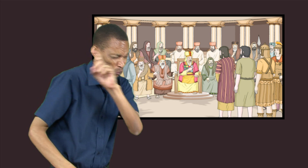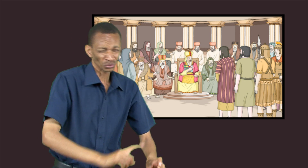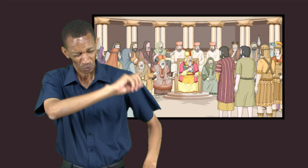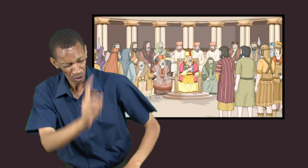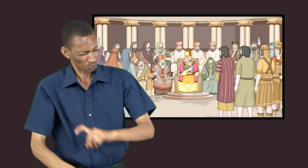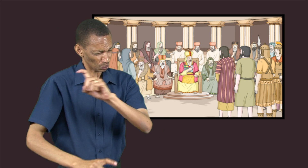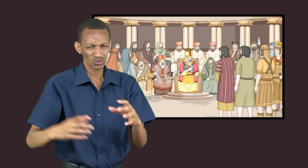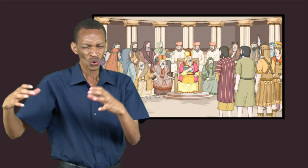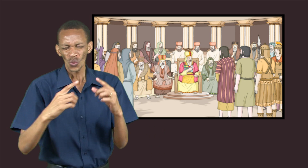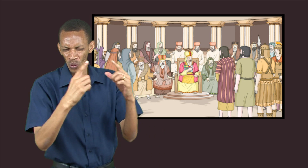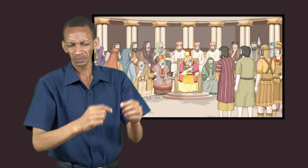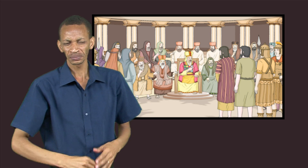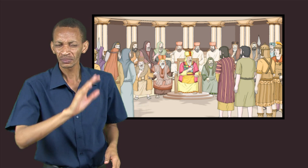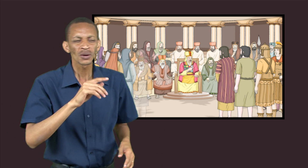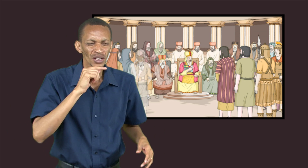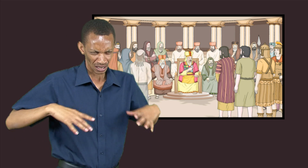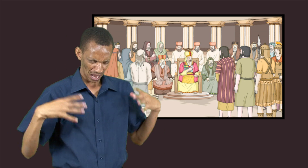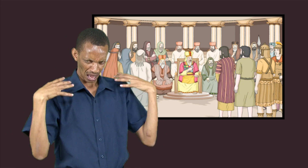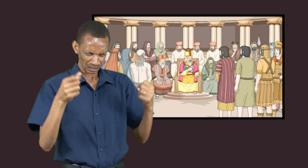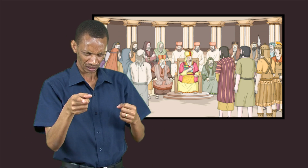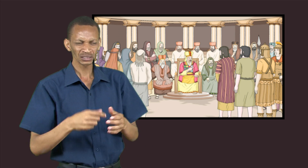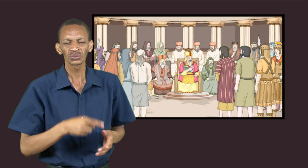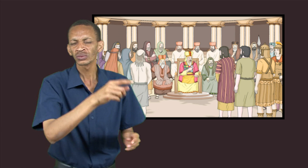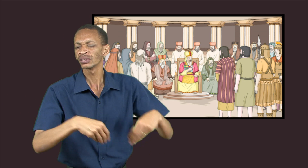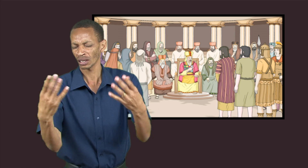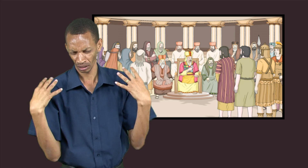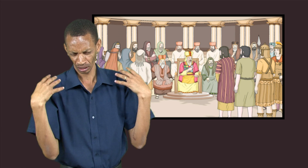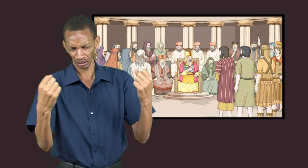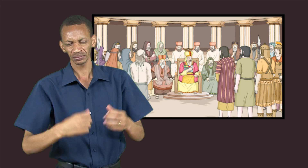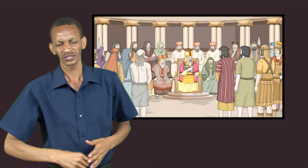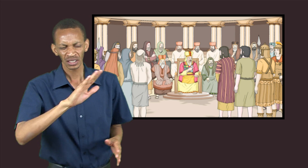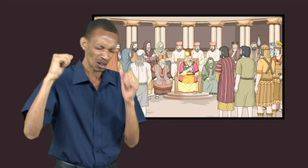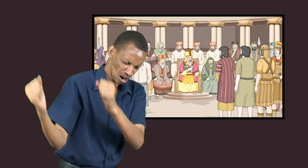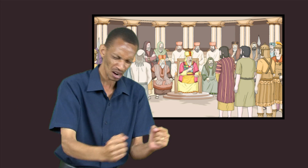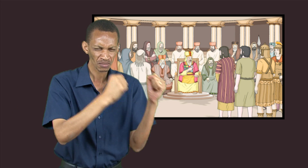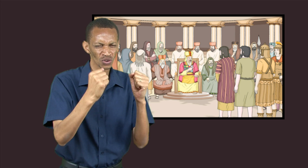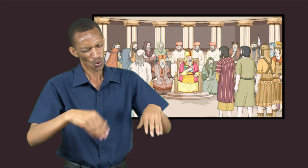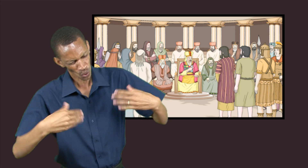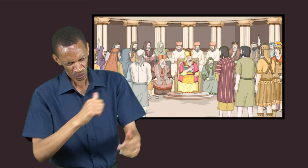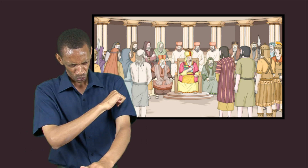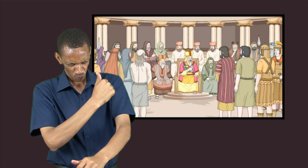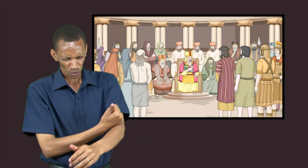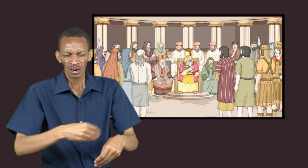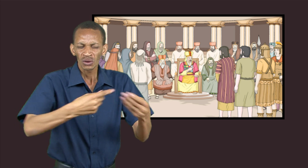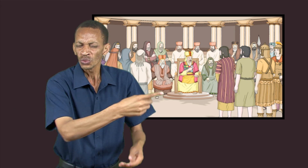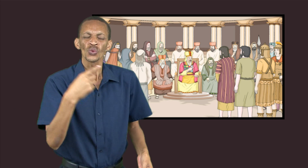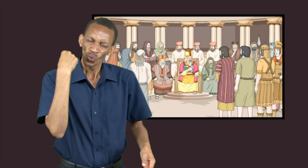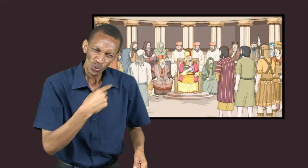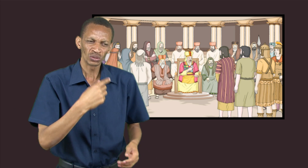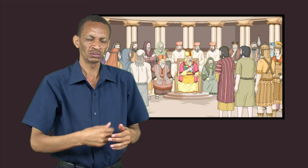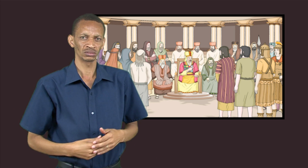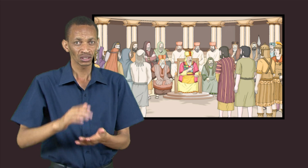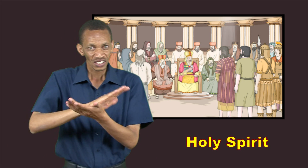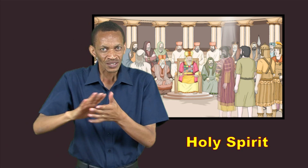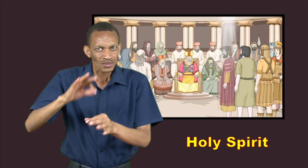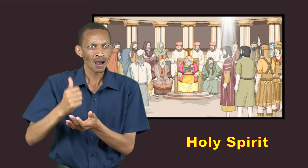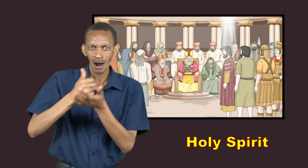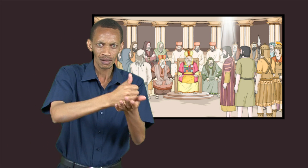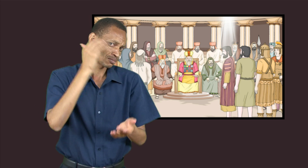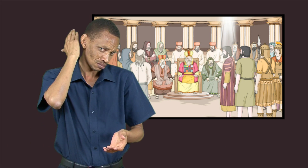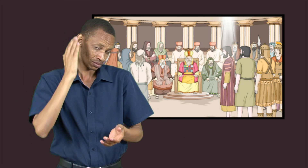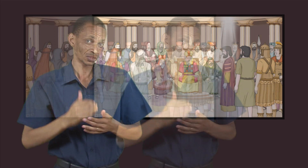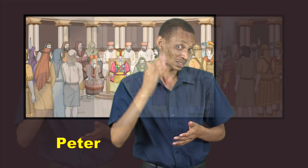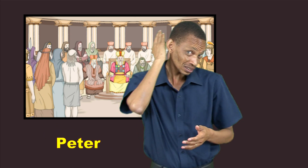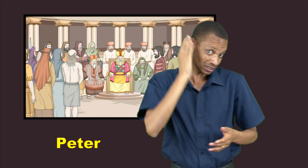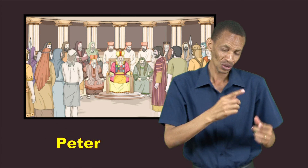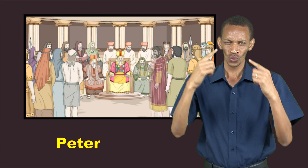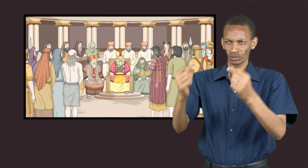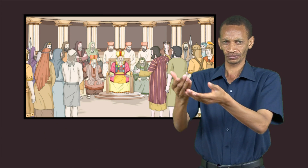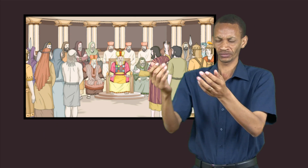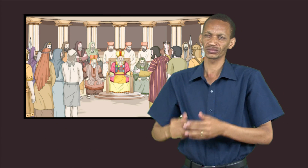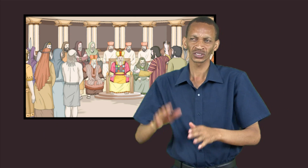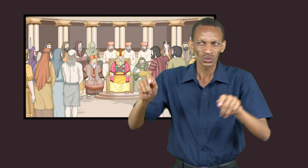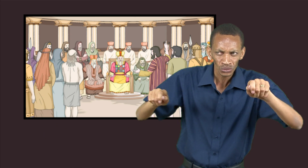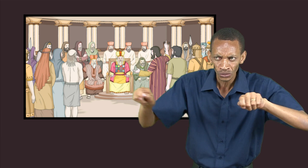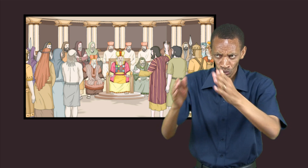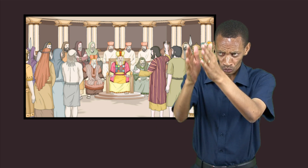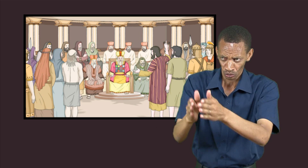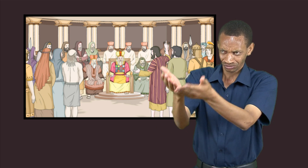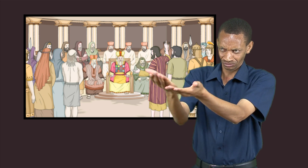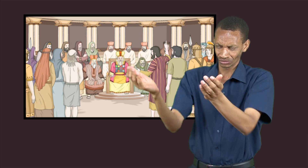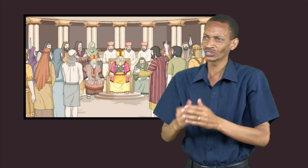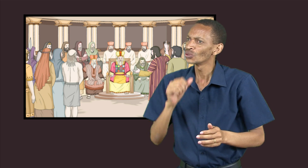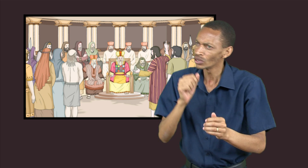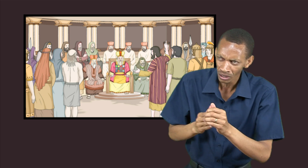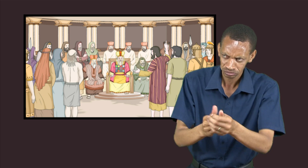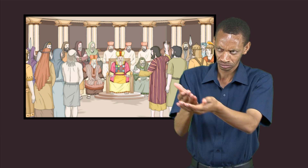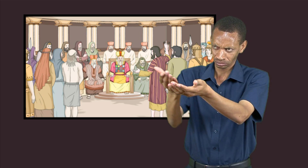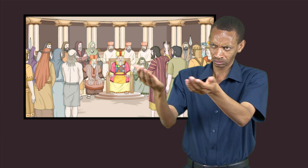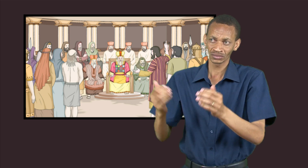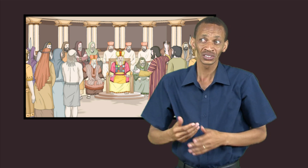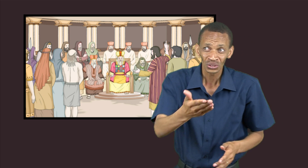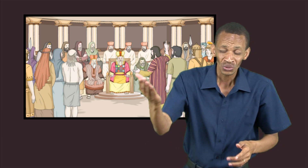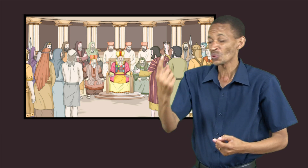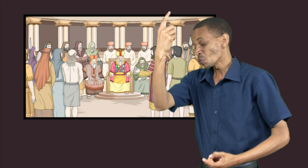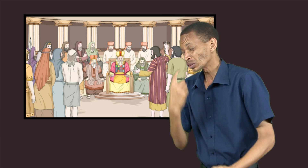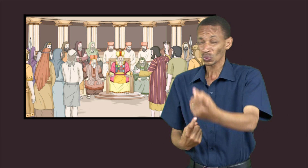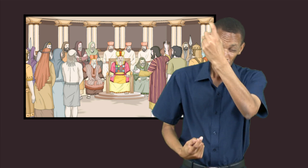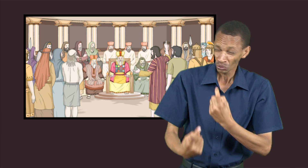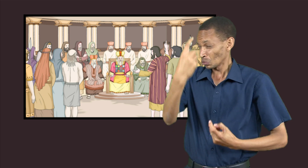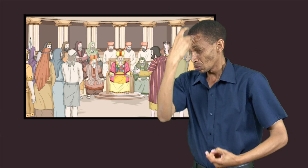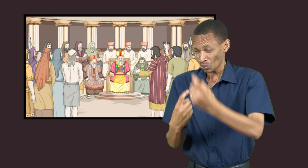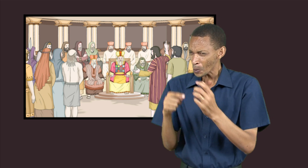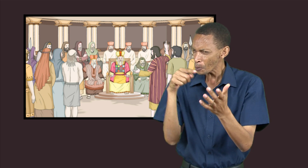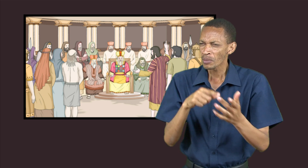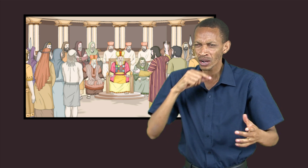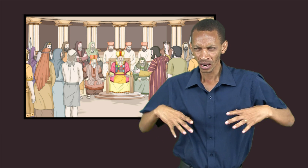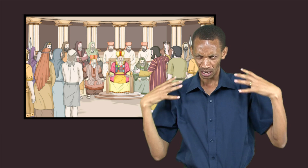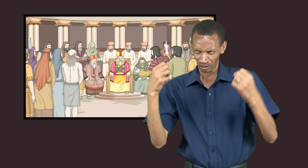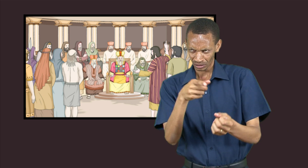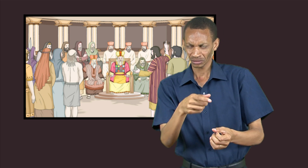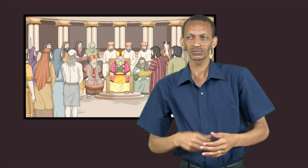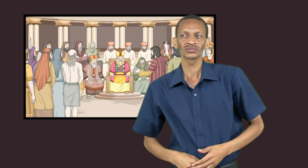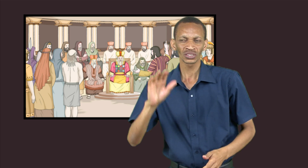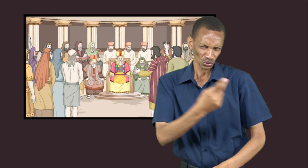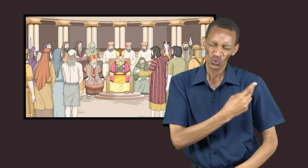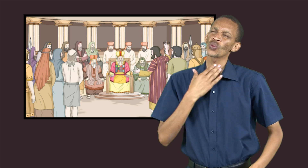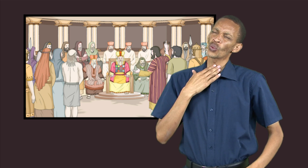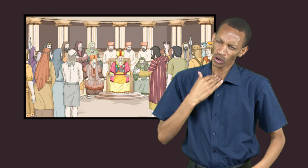They had Peter and John brought in and began to question them: “By what power or what name did you do this?”